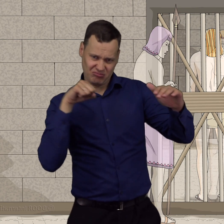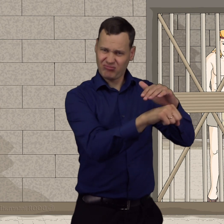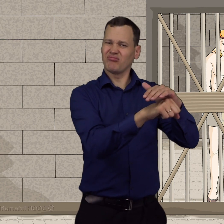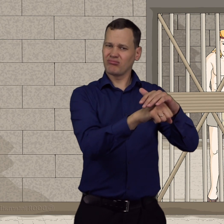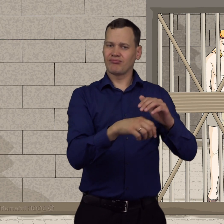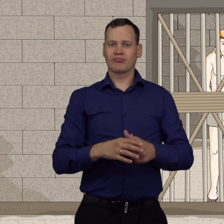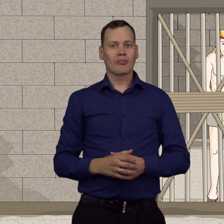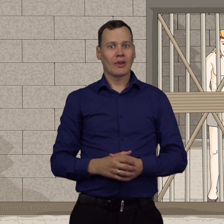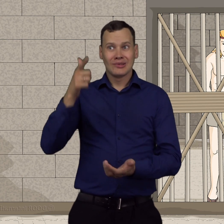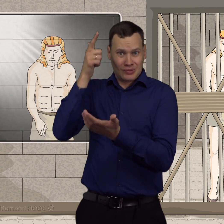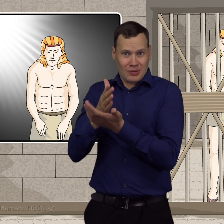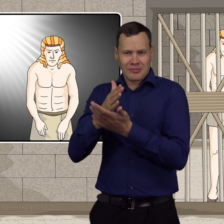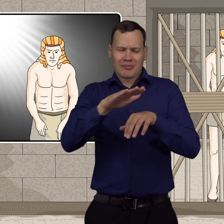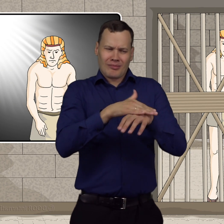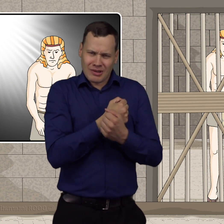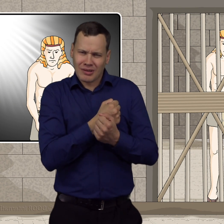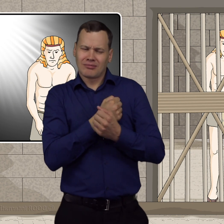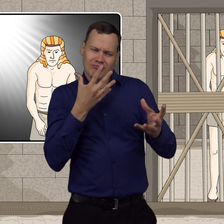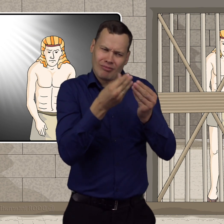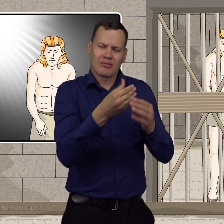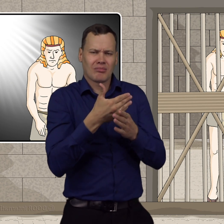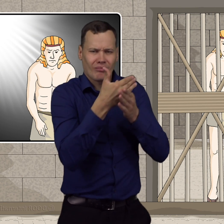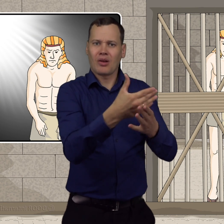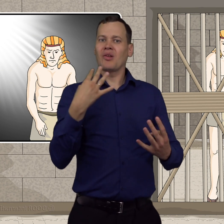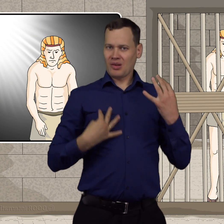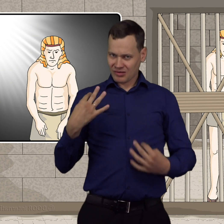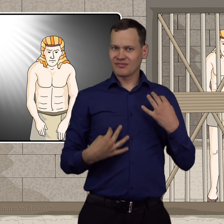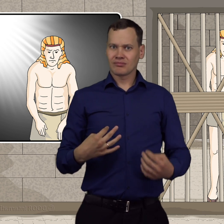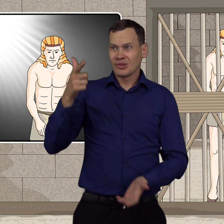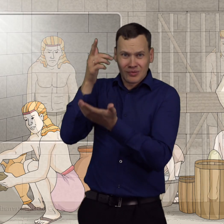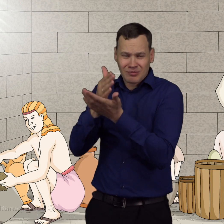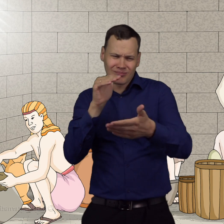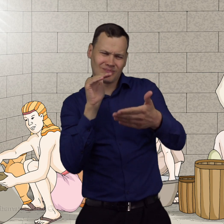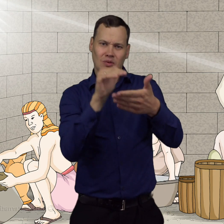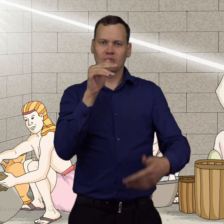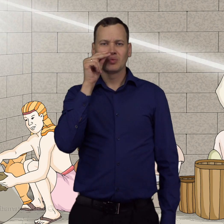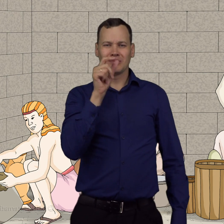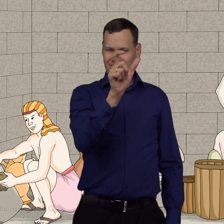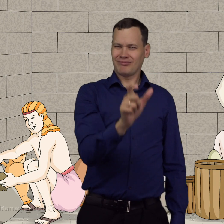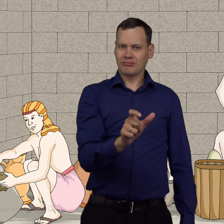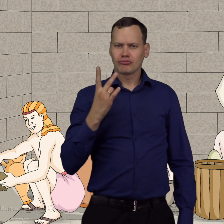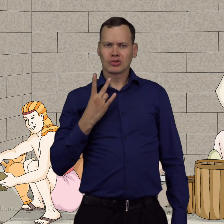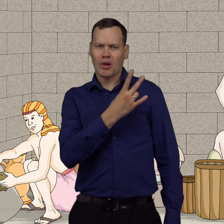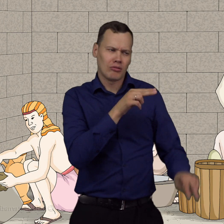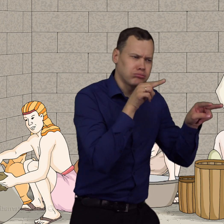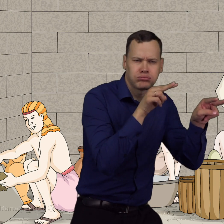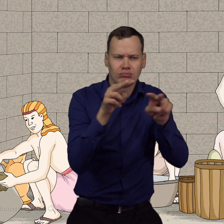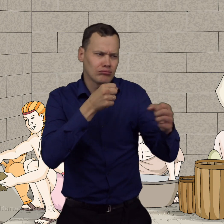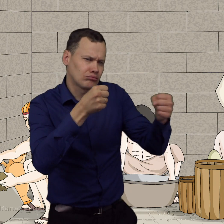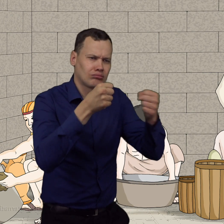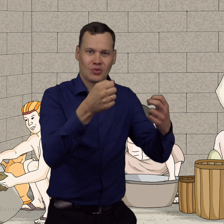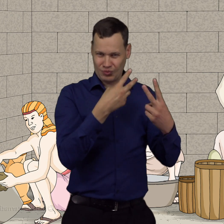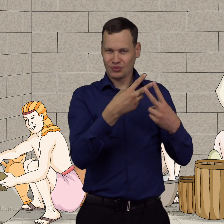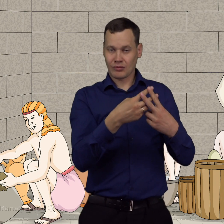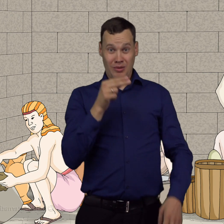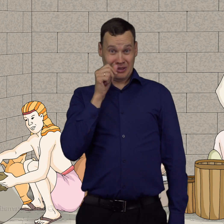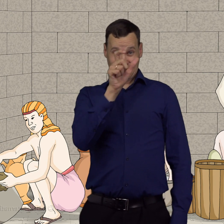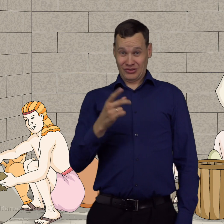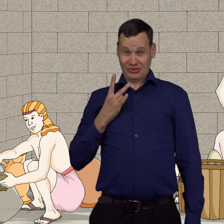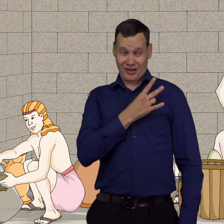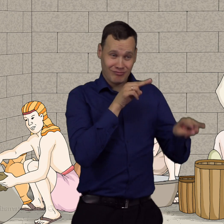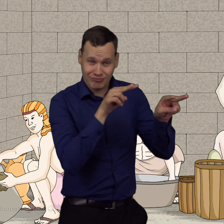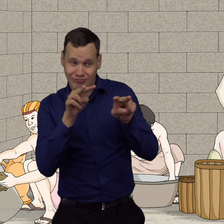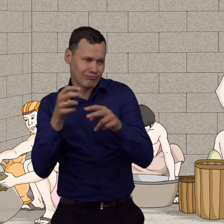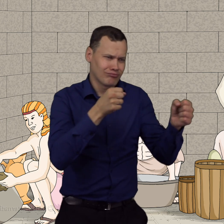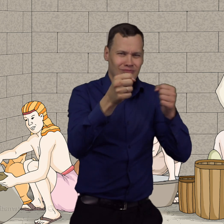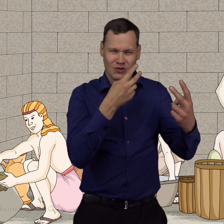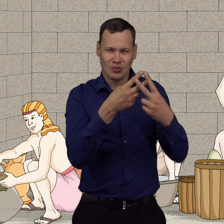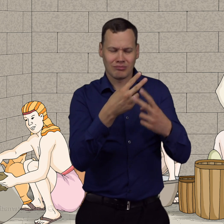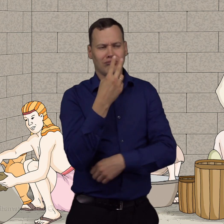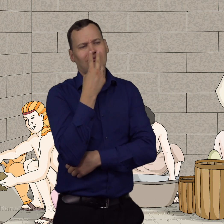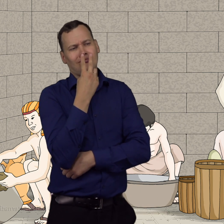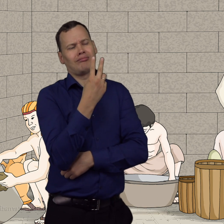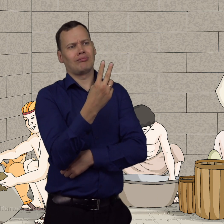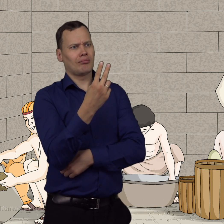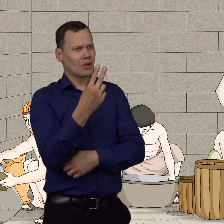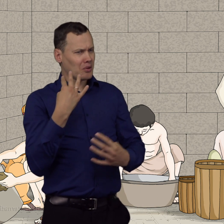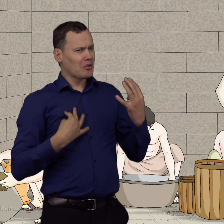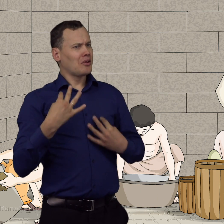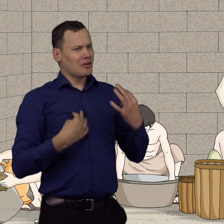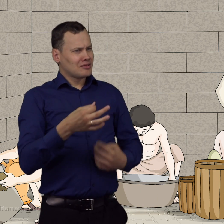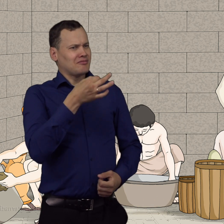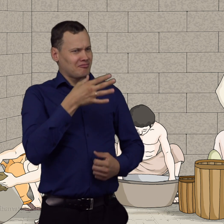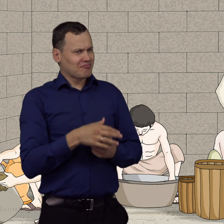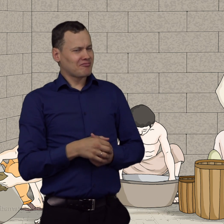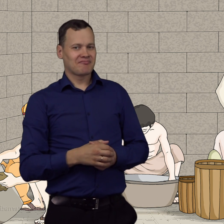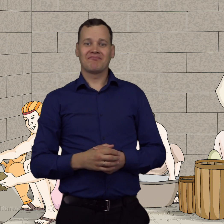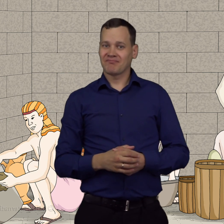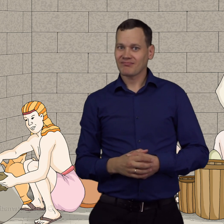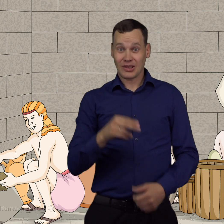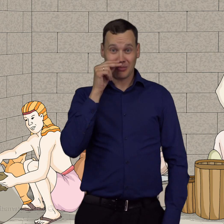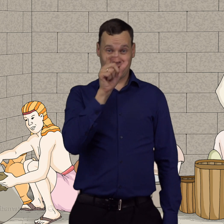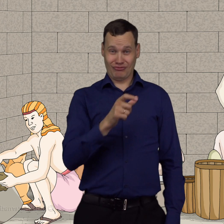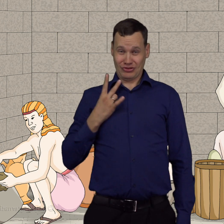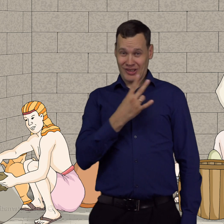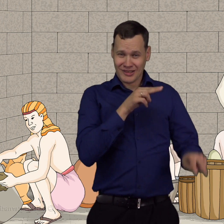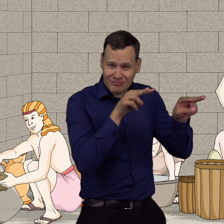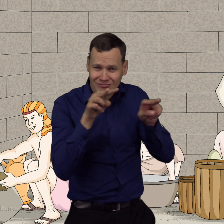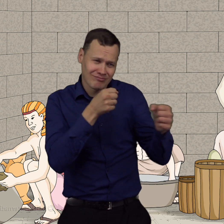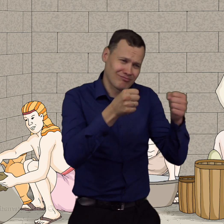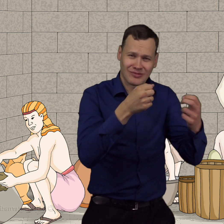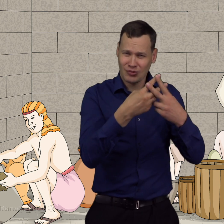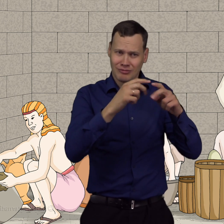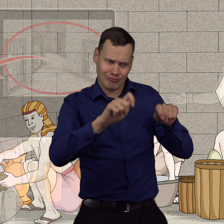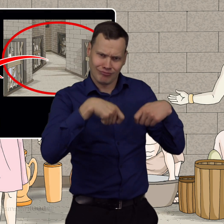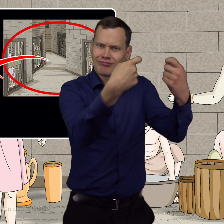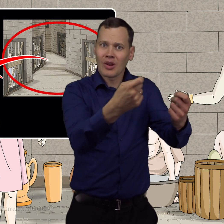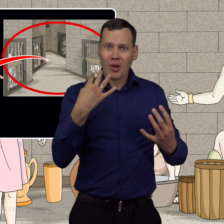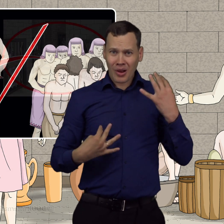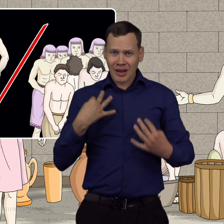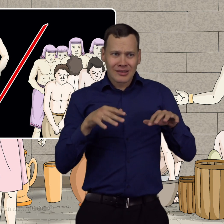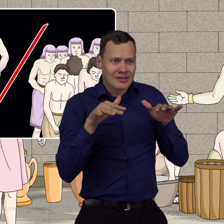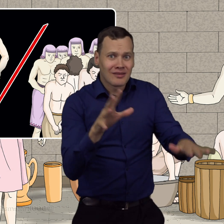While Joseph was there in the prison, the LORD was with him and extended kindness to him, granting him favor in the eyes of the prison warden.